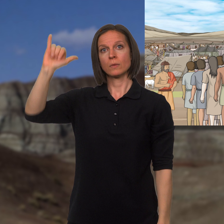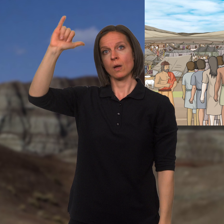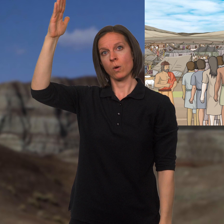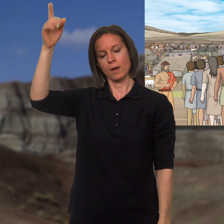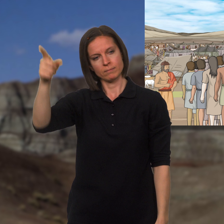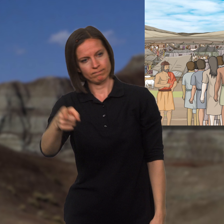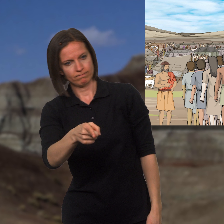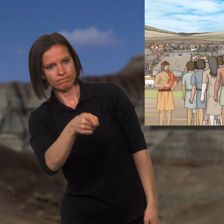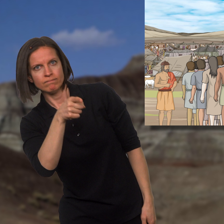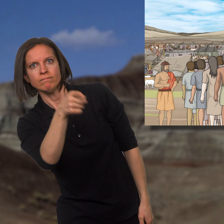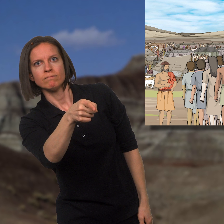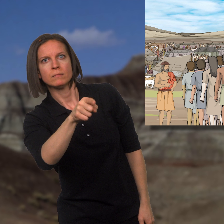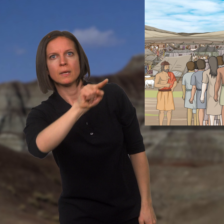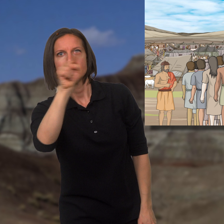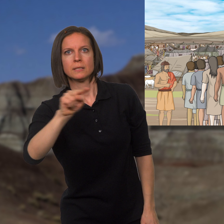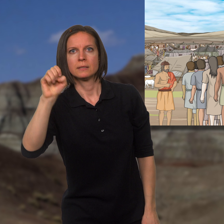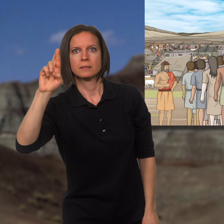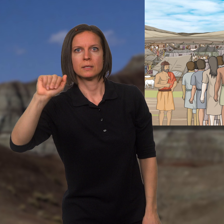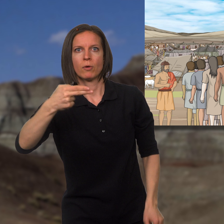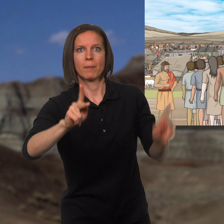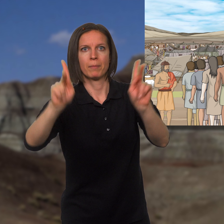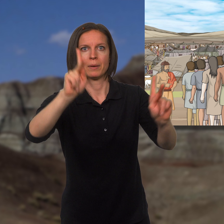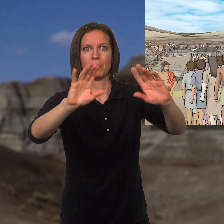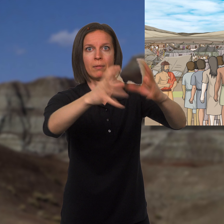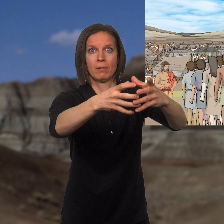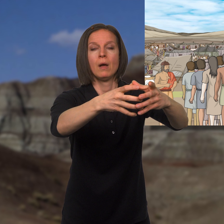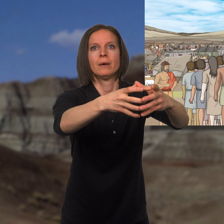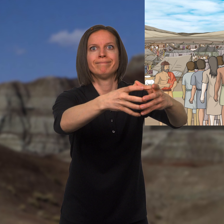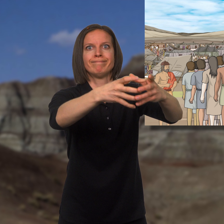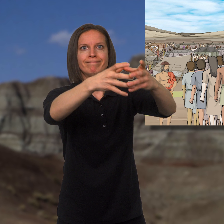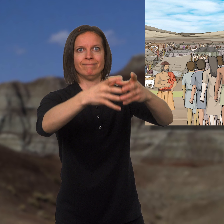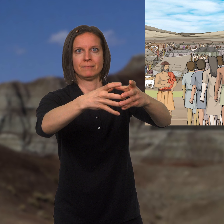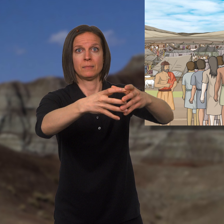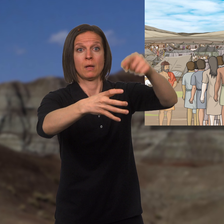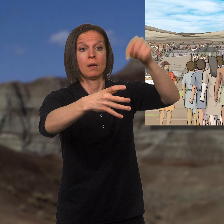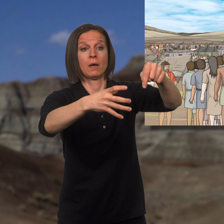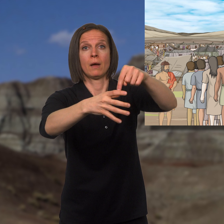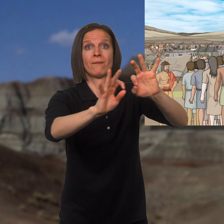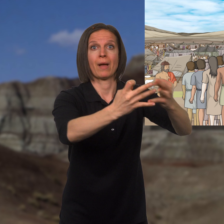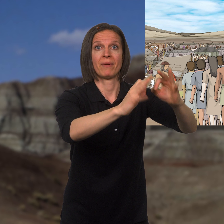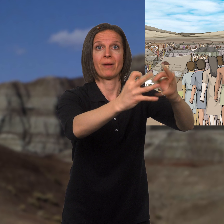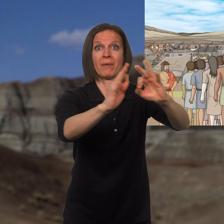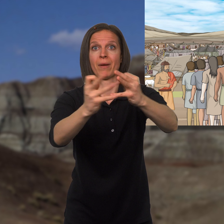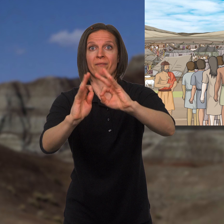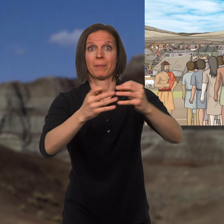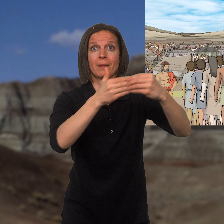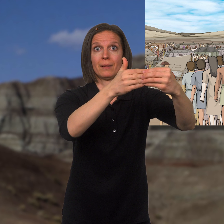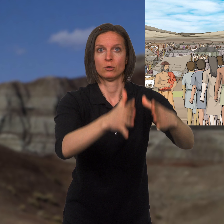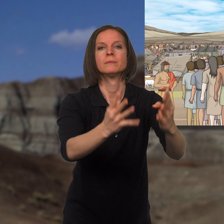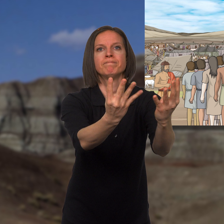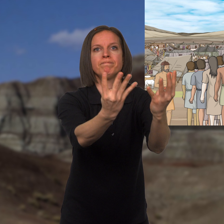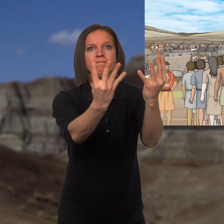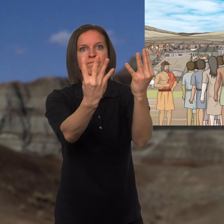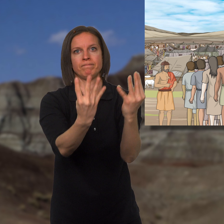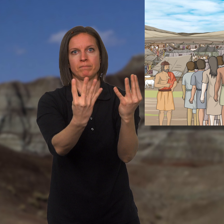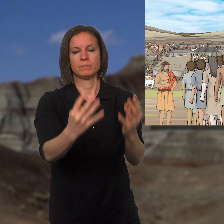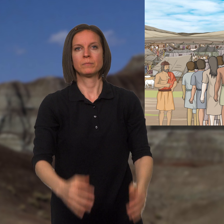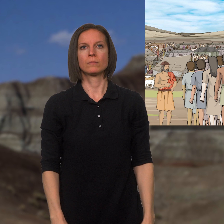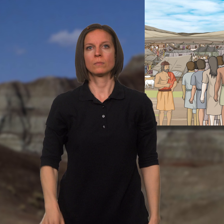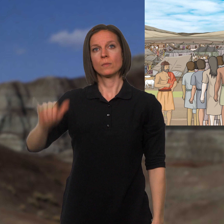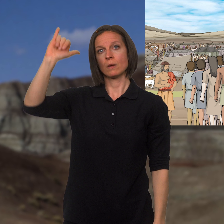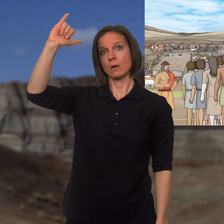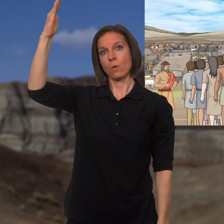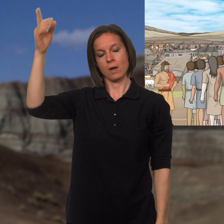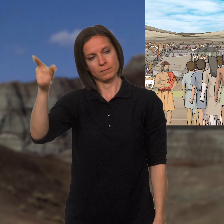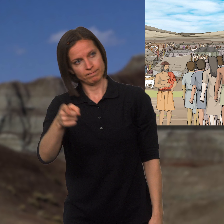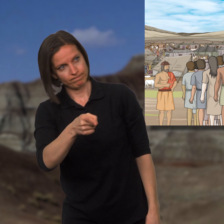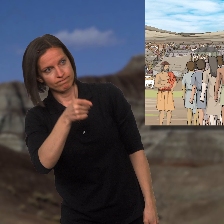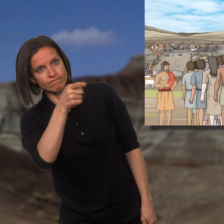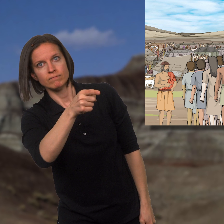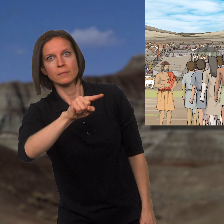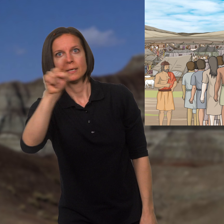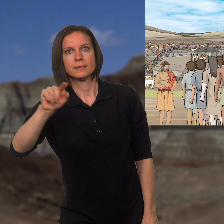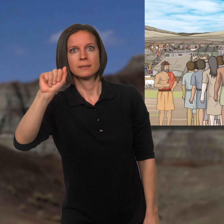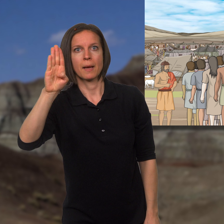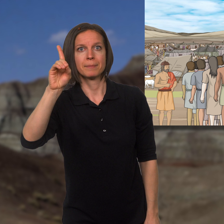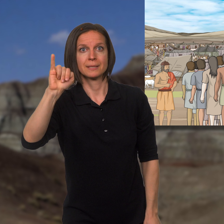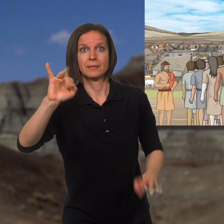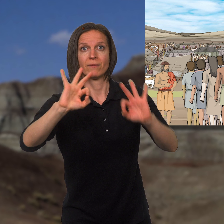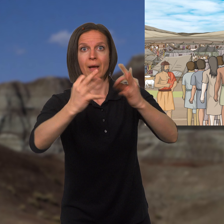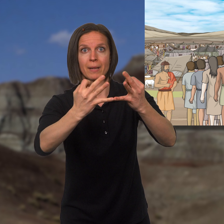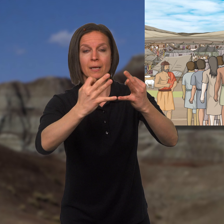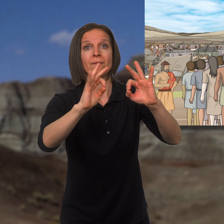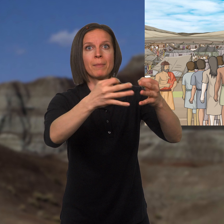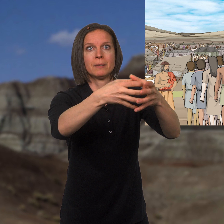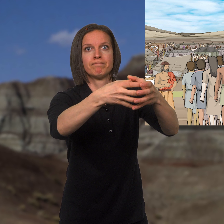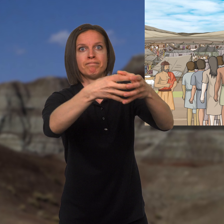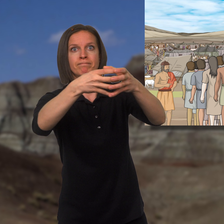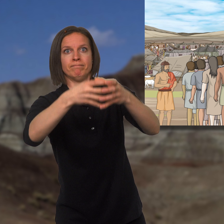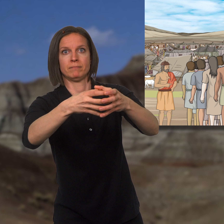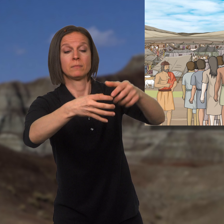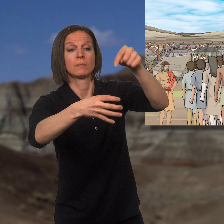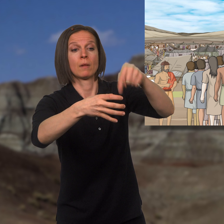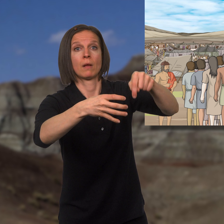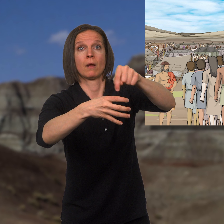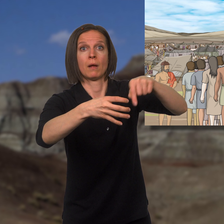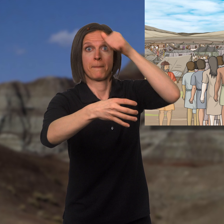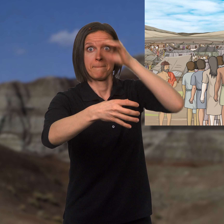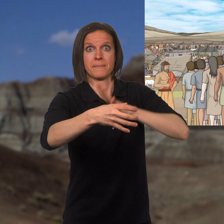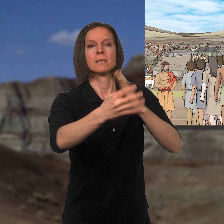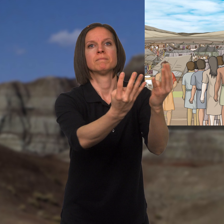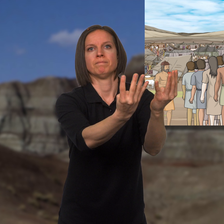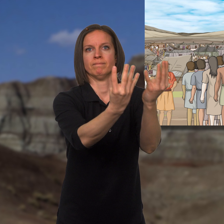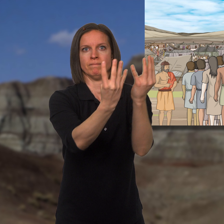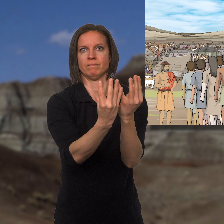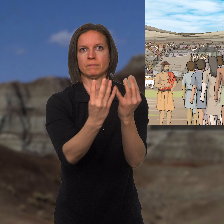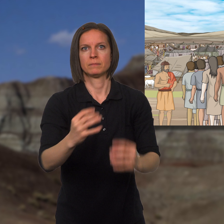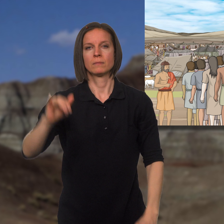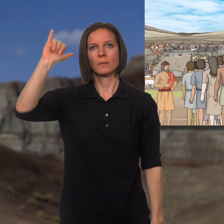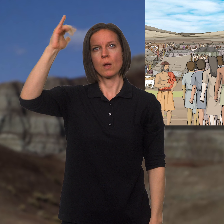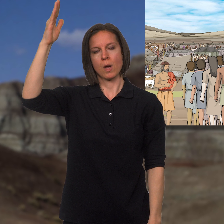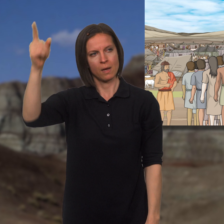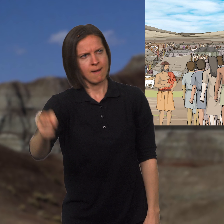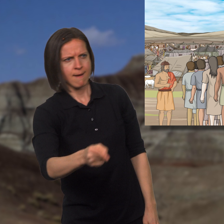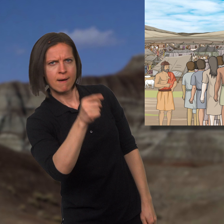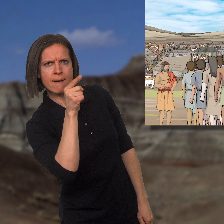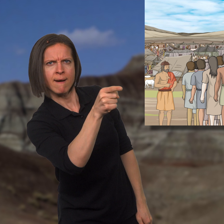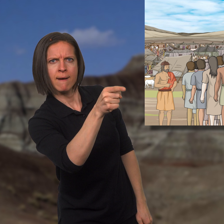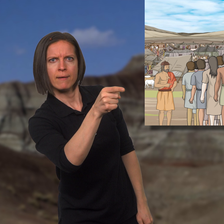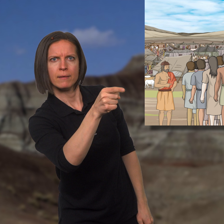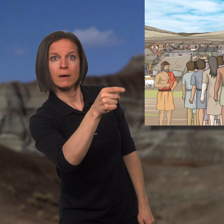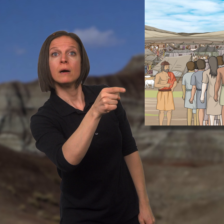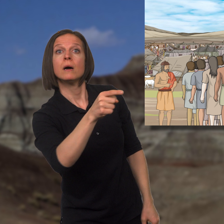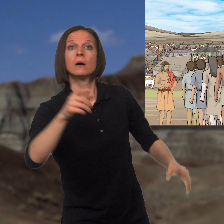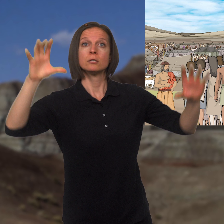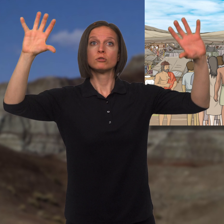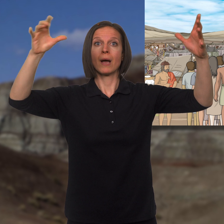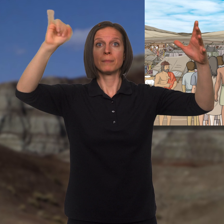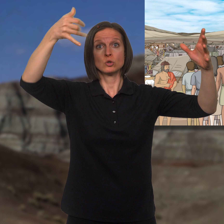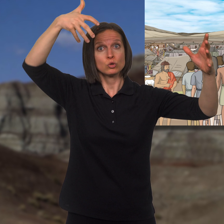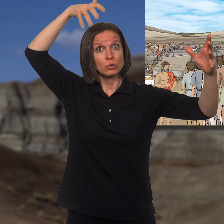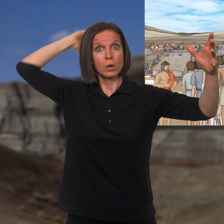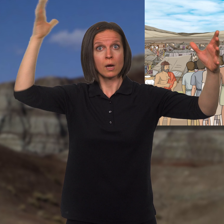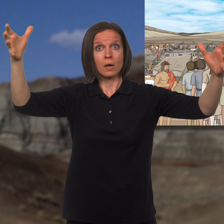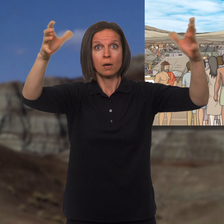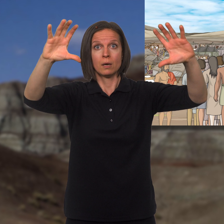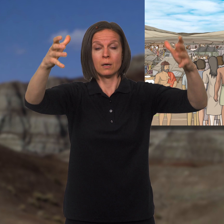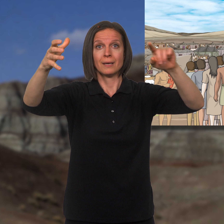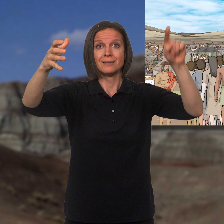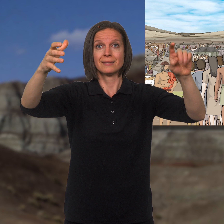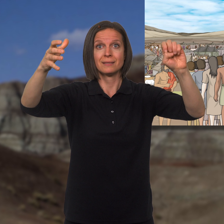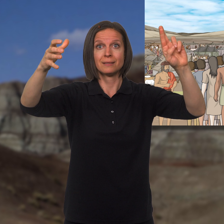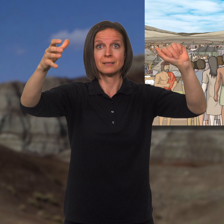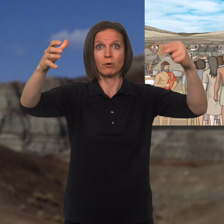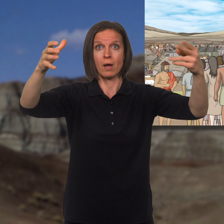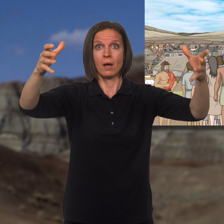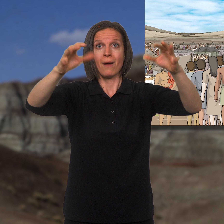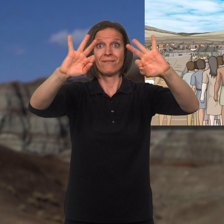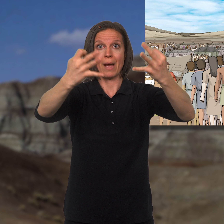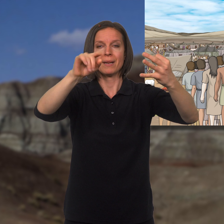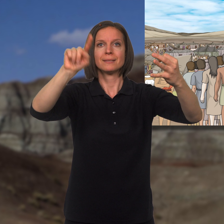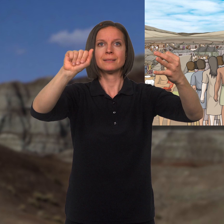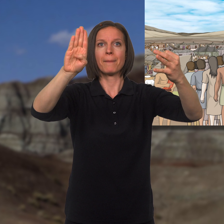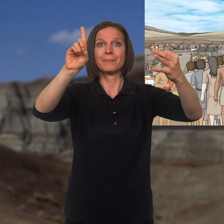He had the clans of Judah come forward, and the clan of the Zerahites was selected.